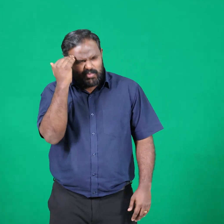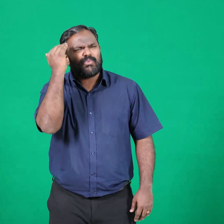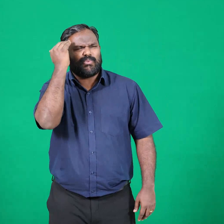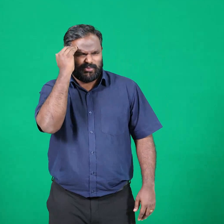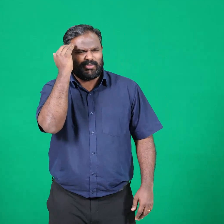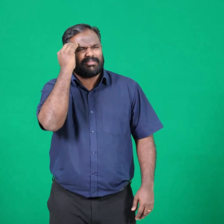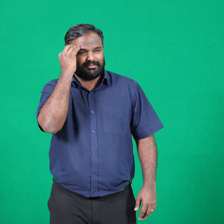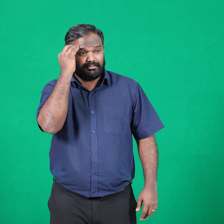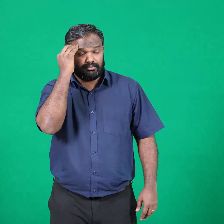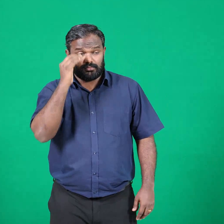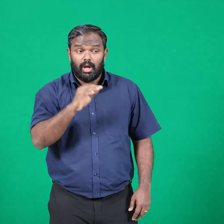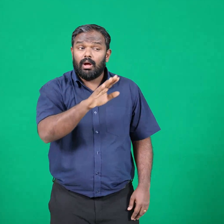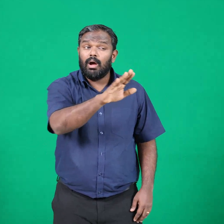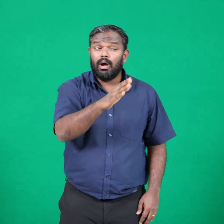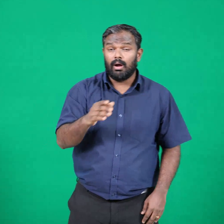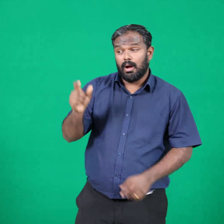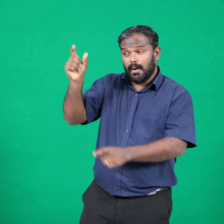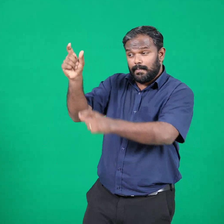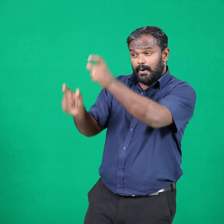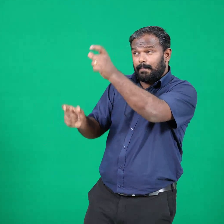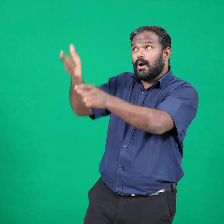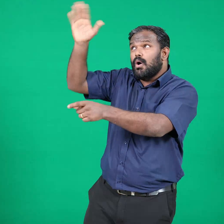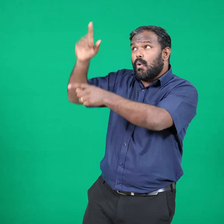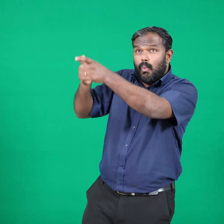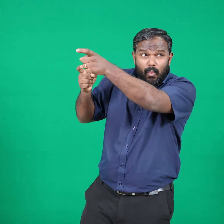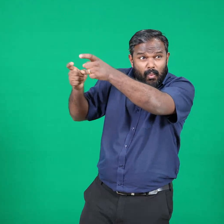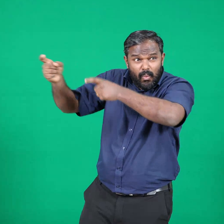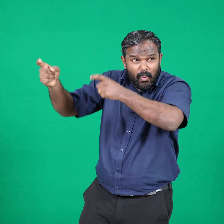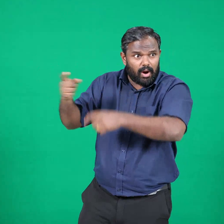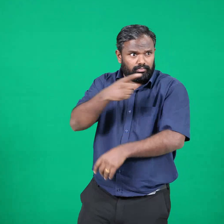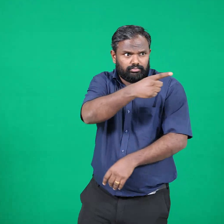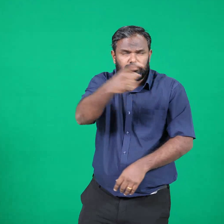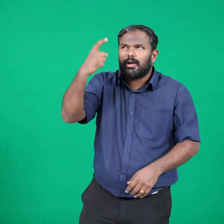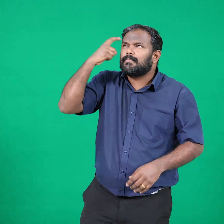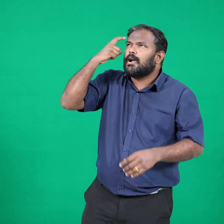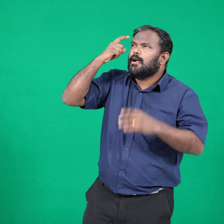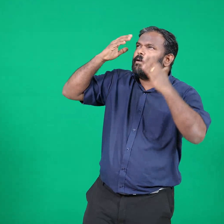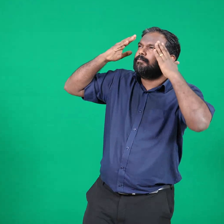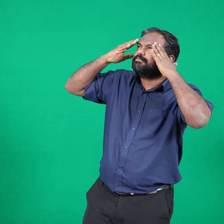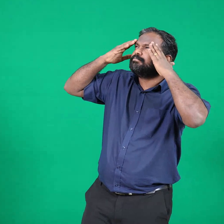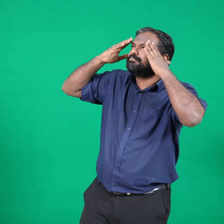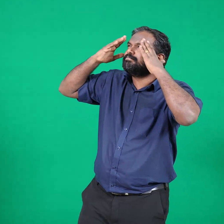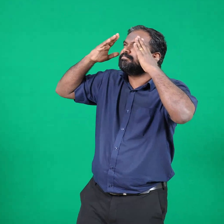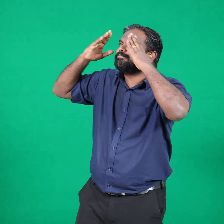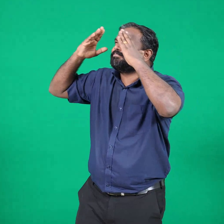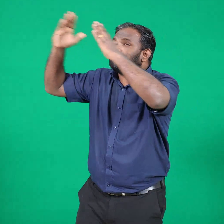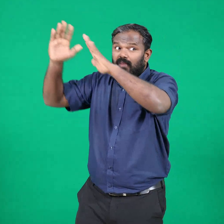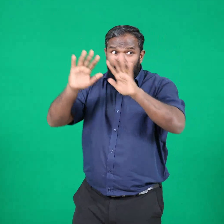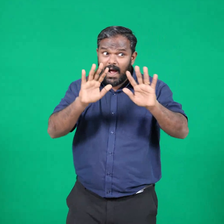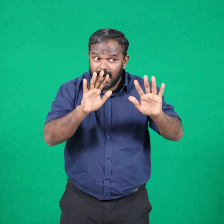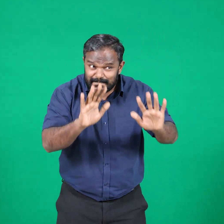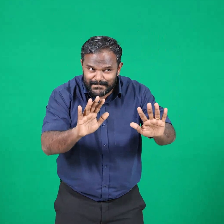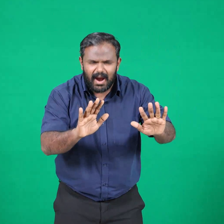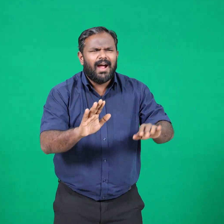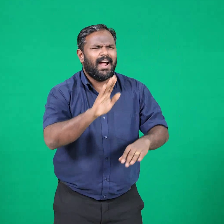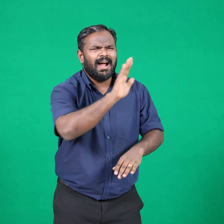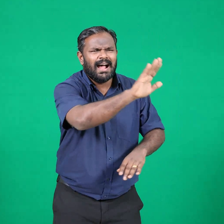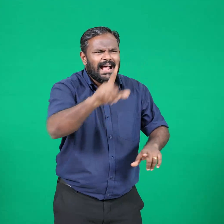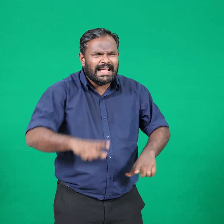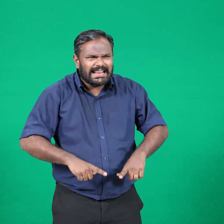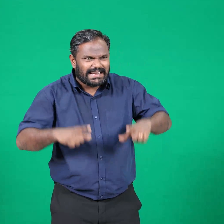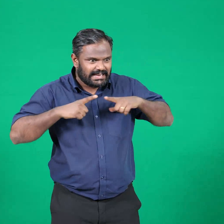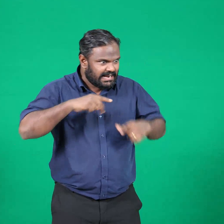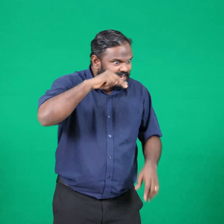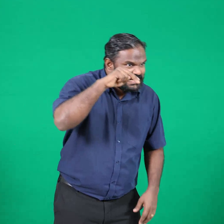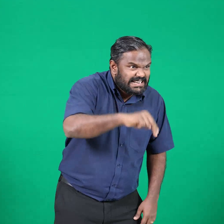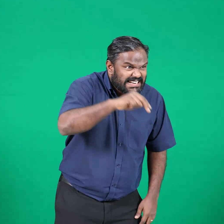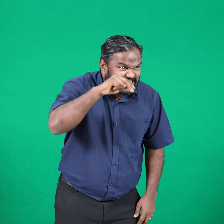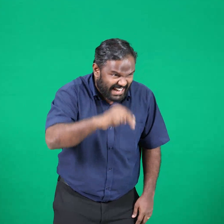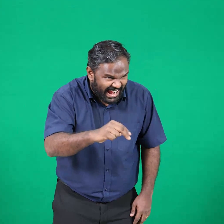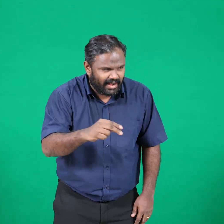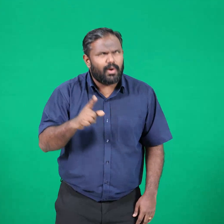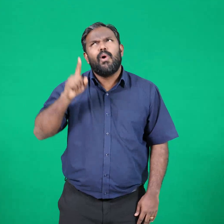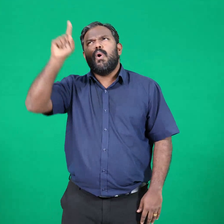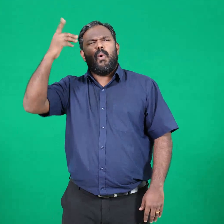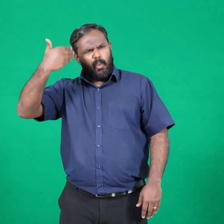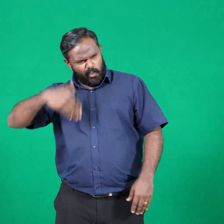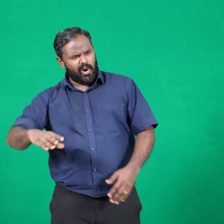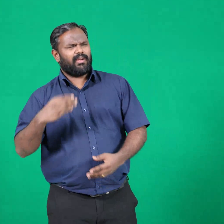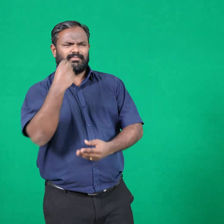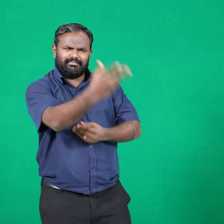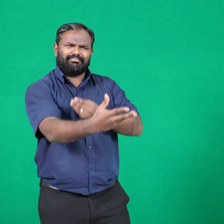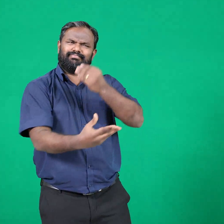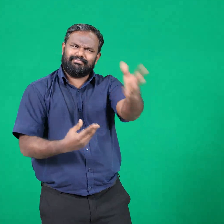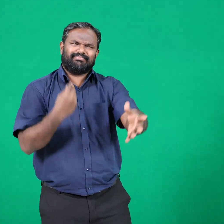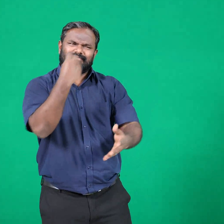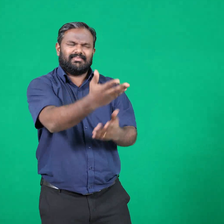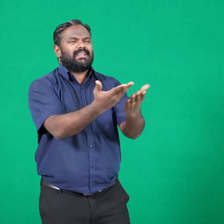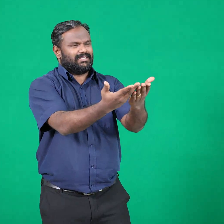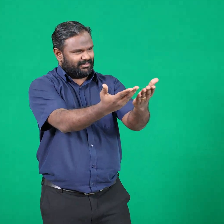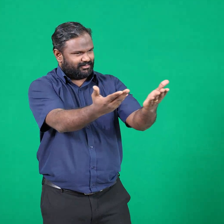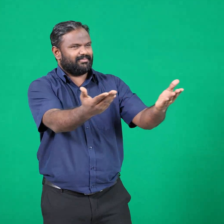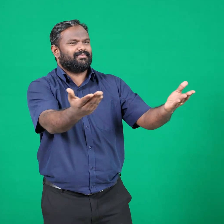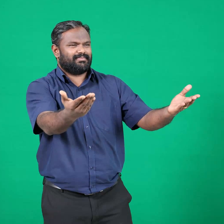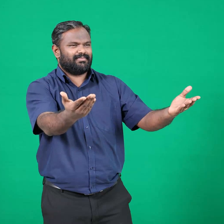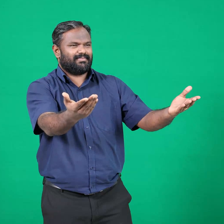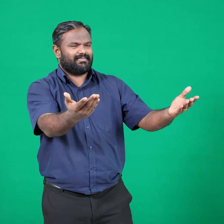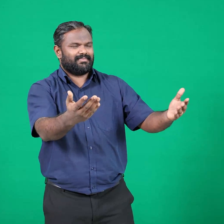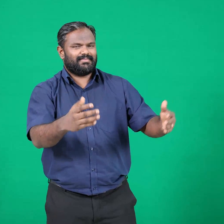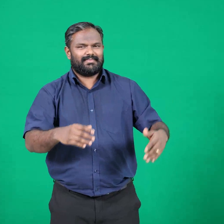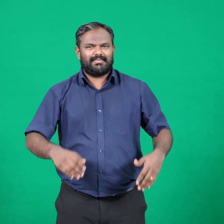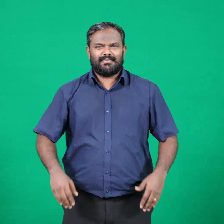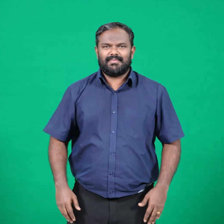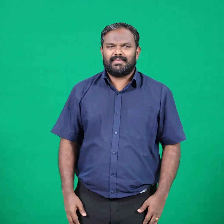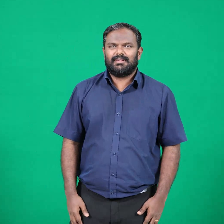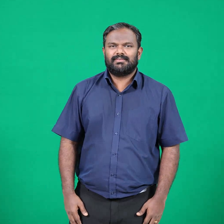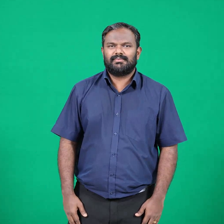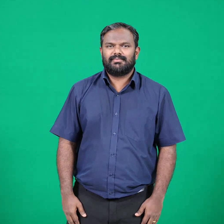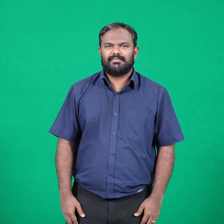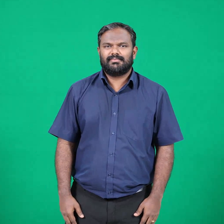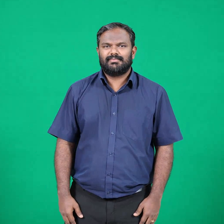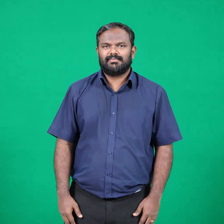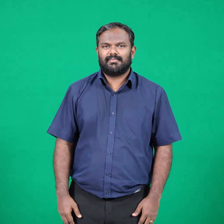But seek His kingdom, and these things will be added unto you.